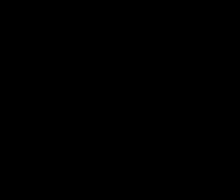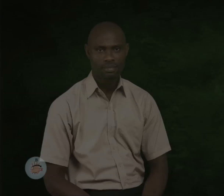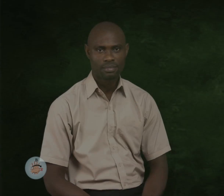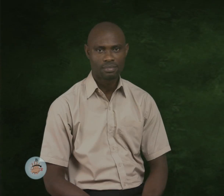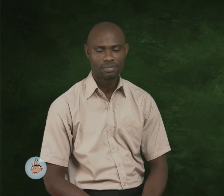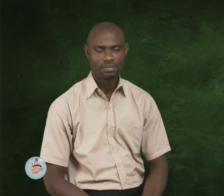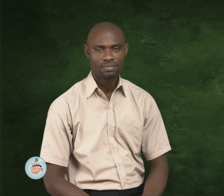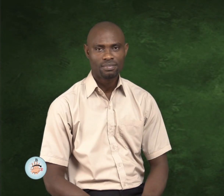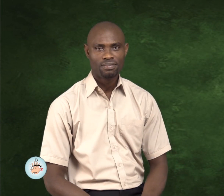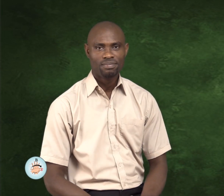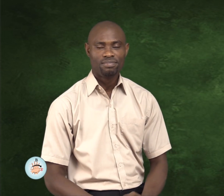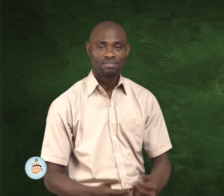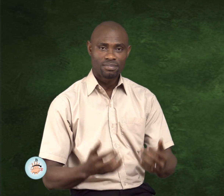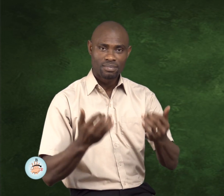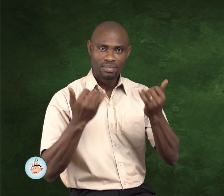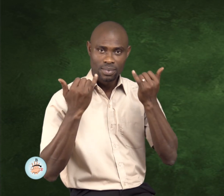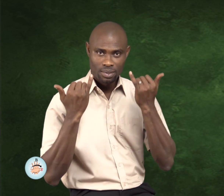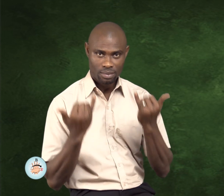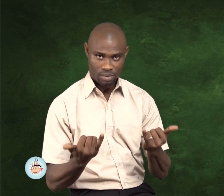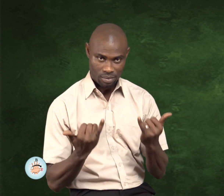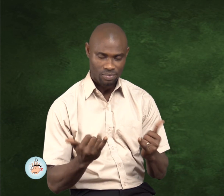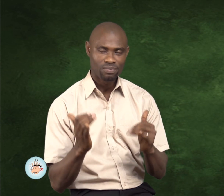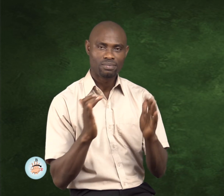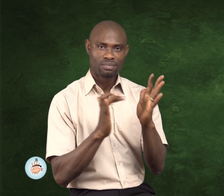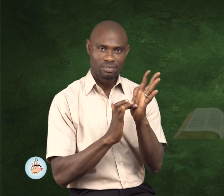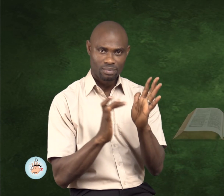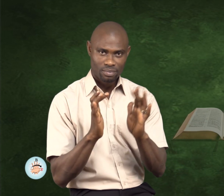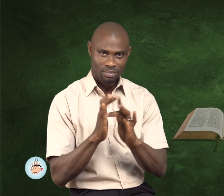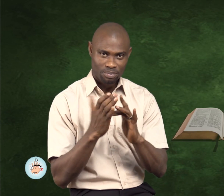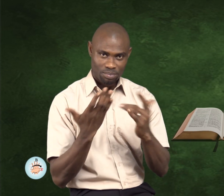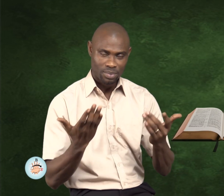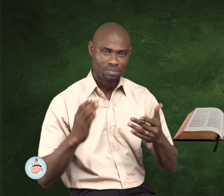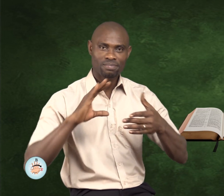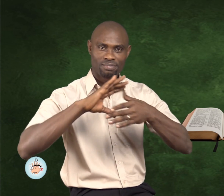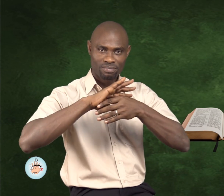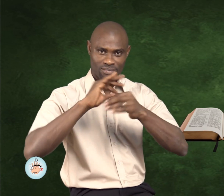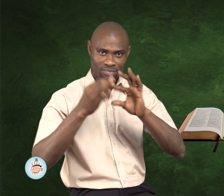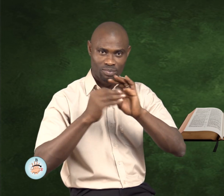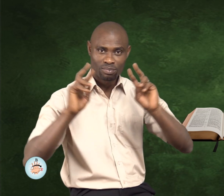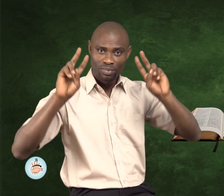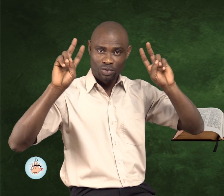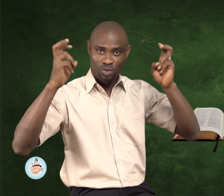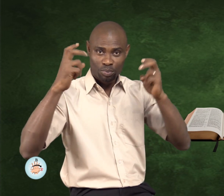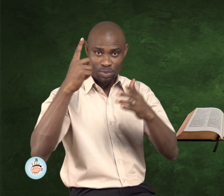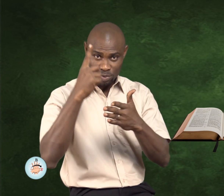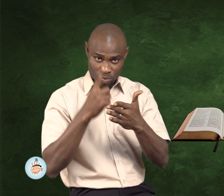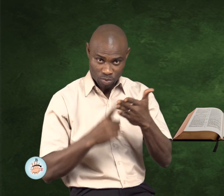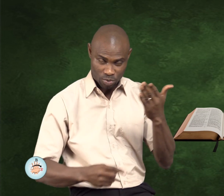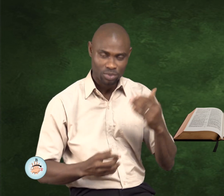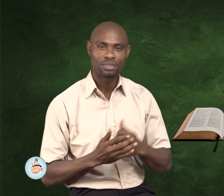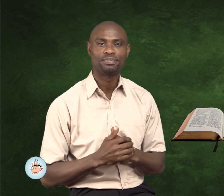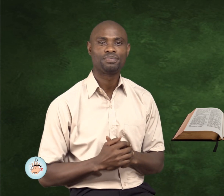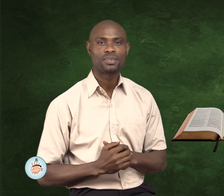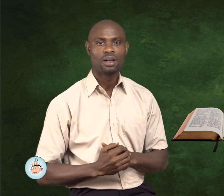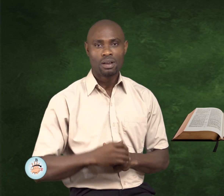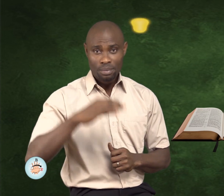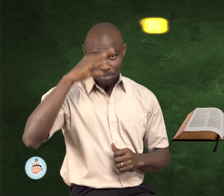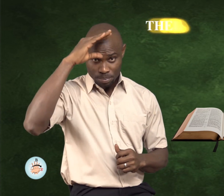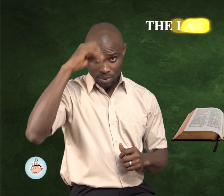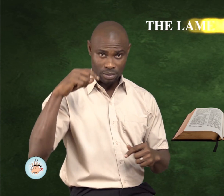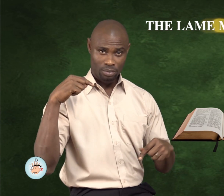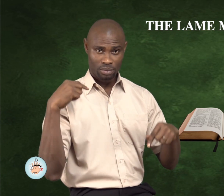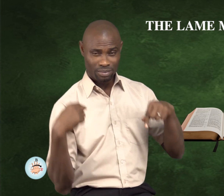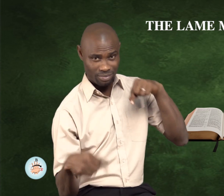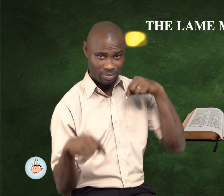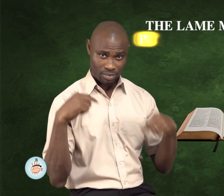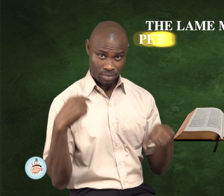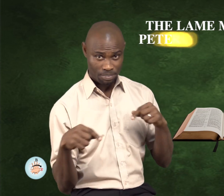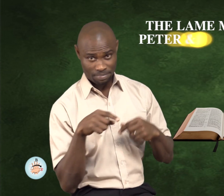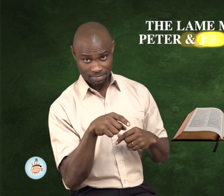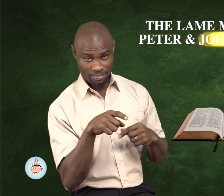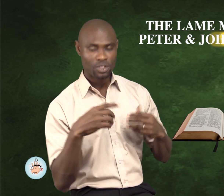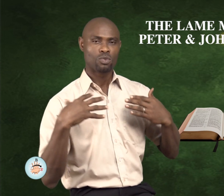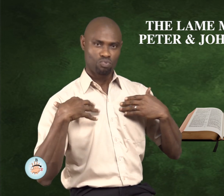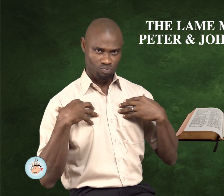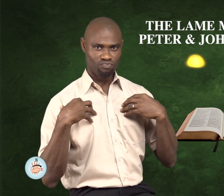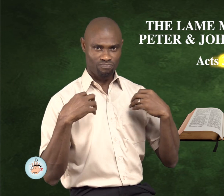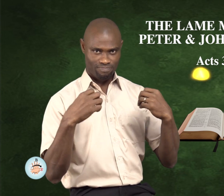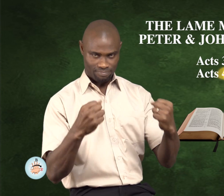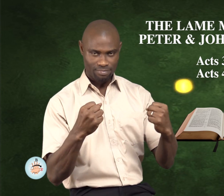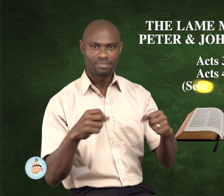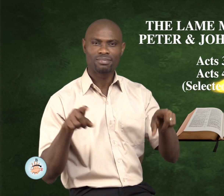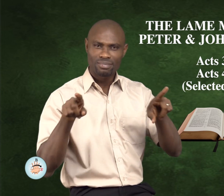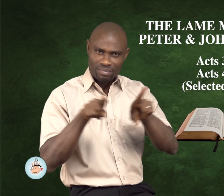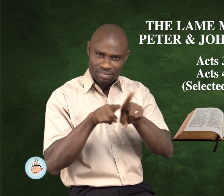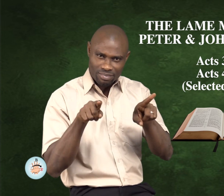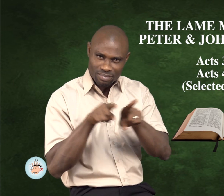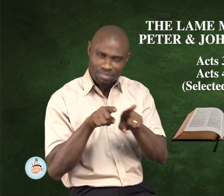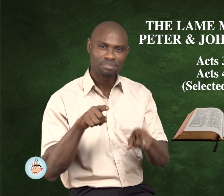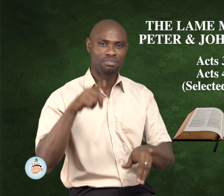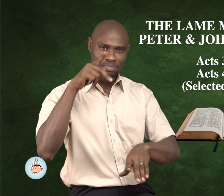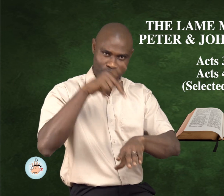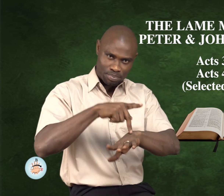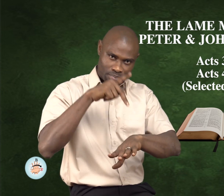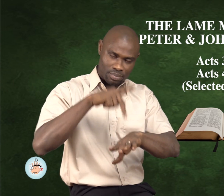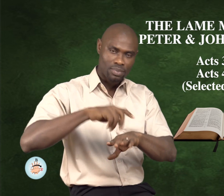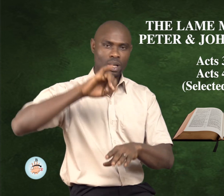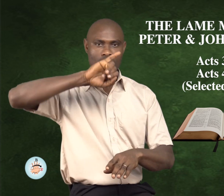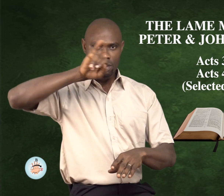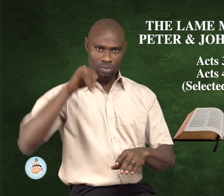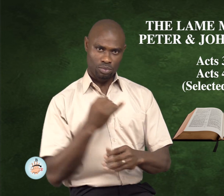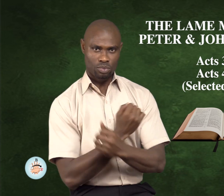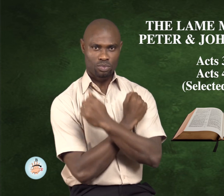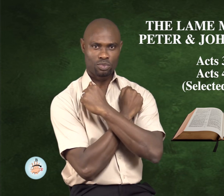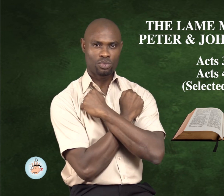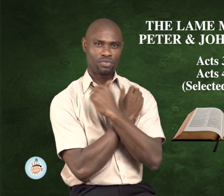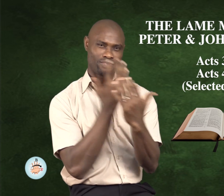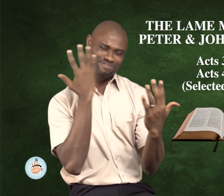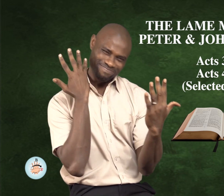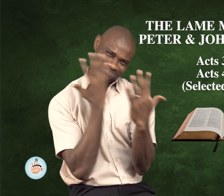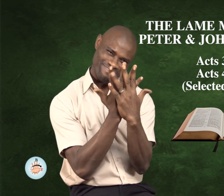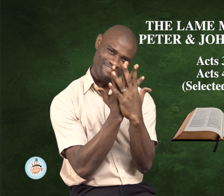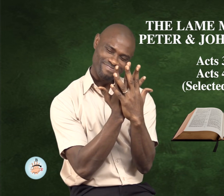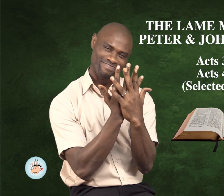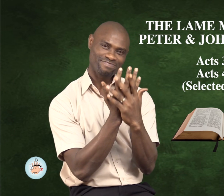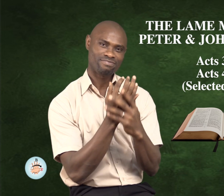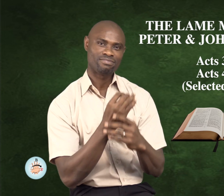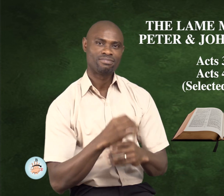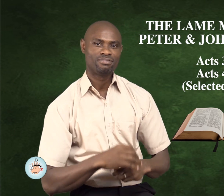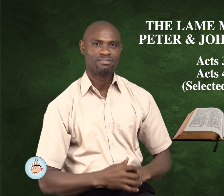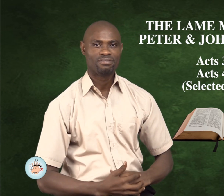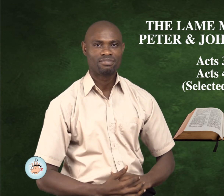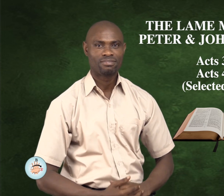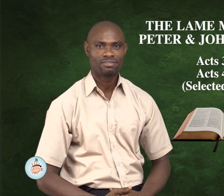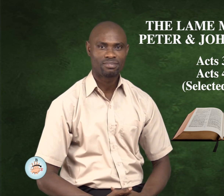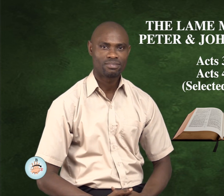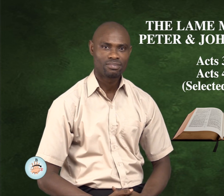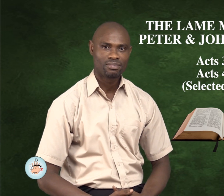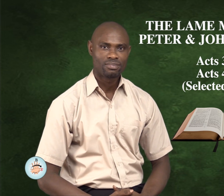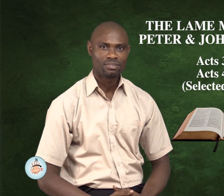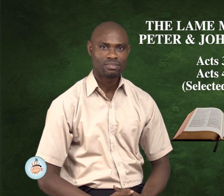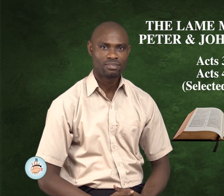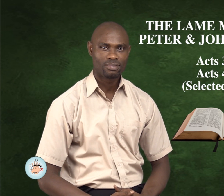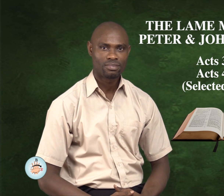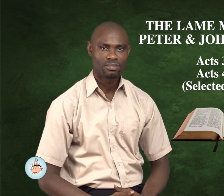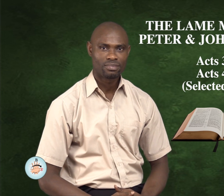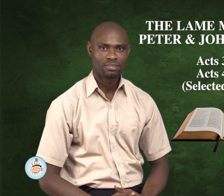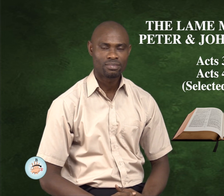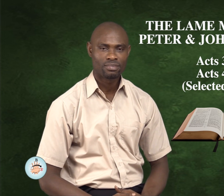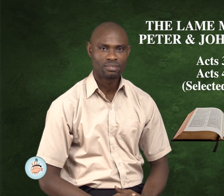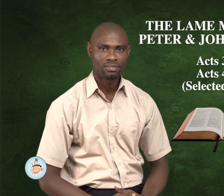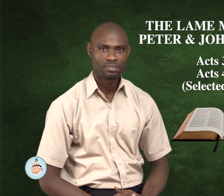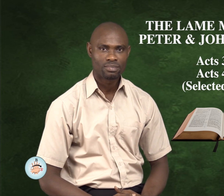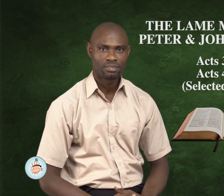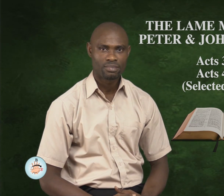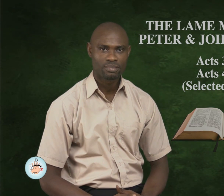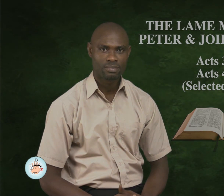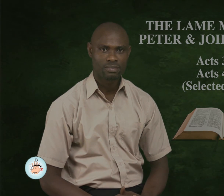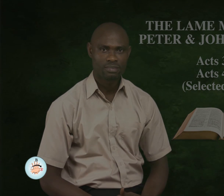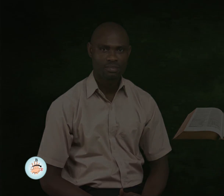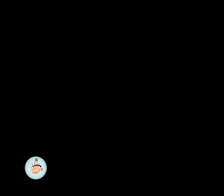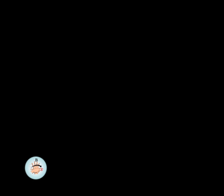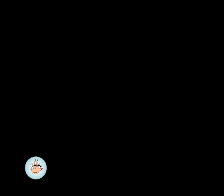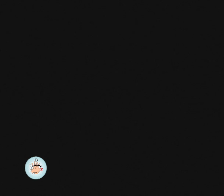The lame man healed - Peter and John arrested